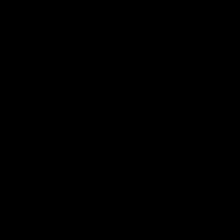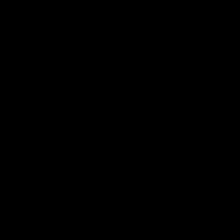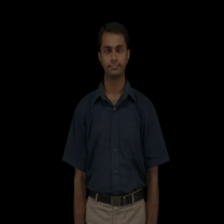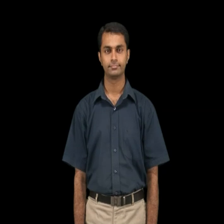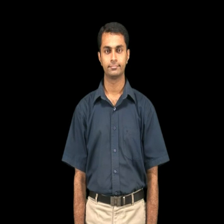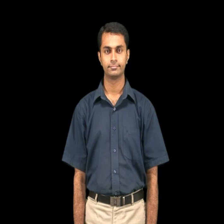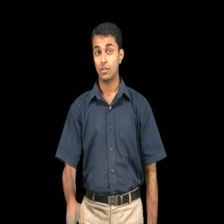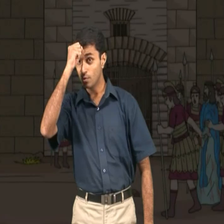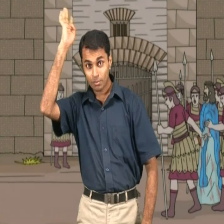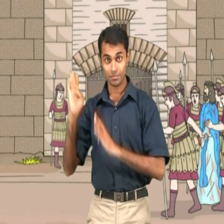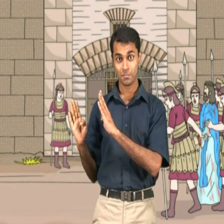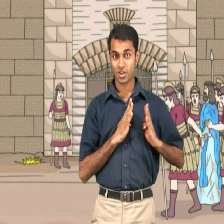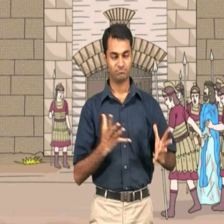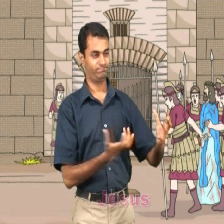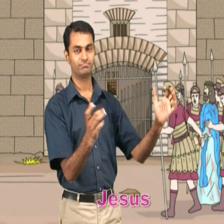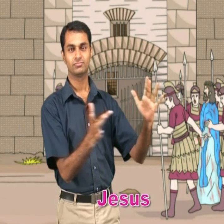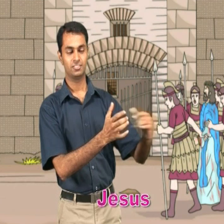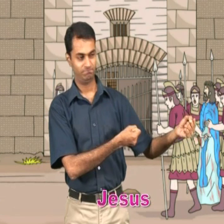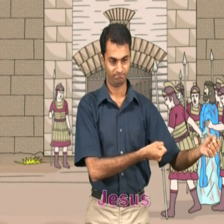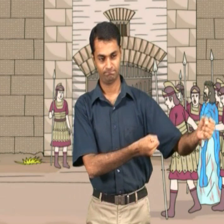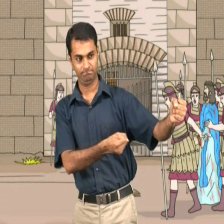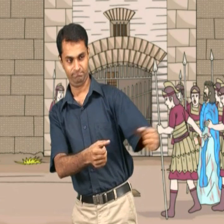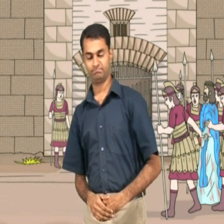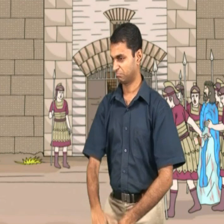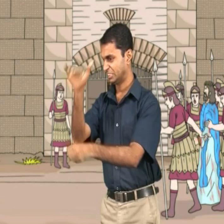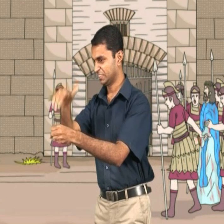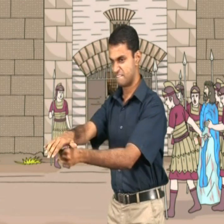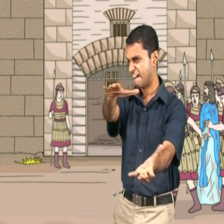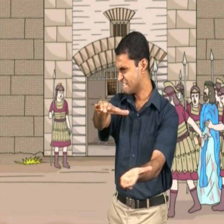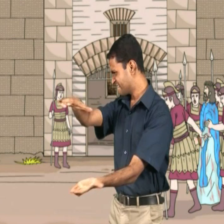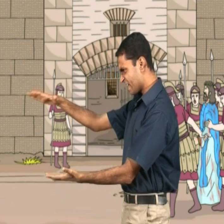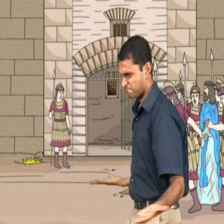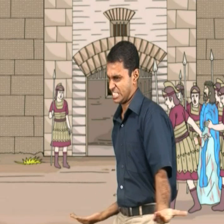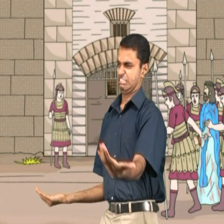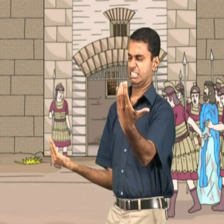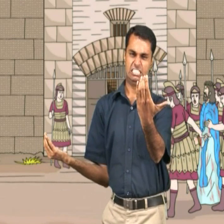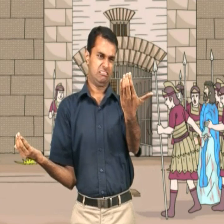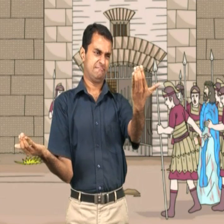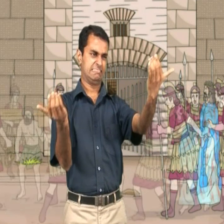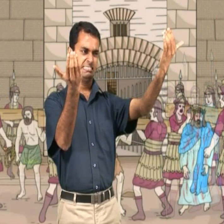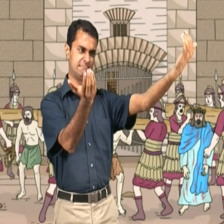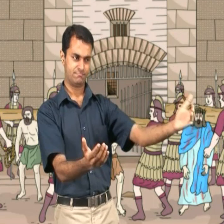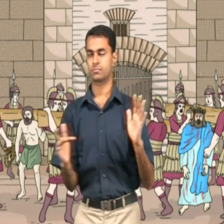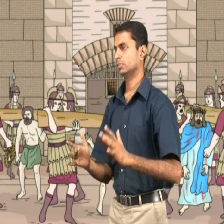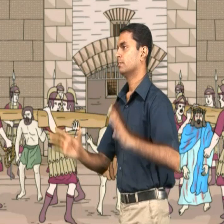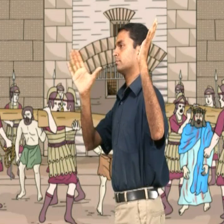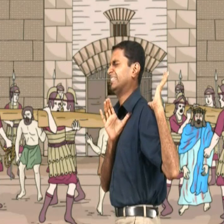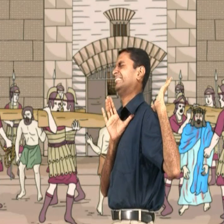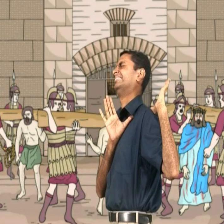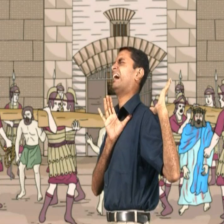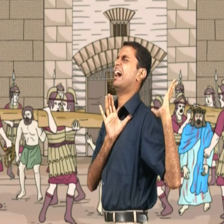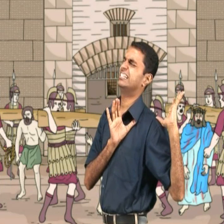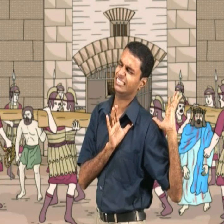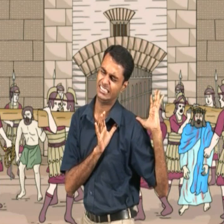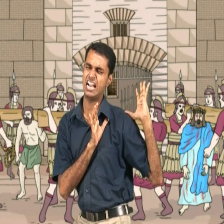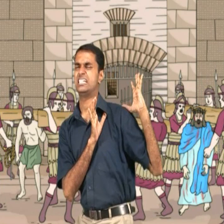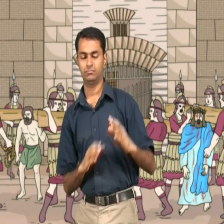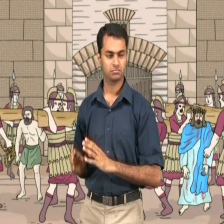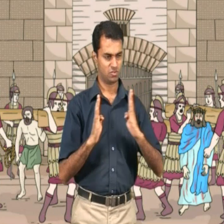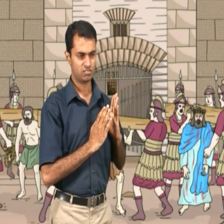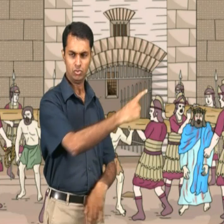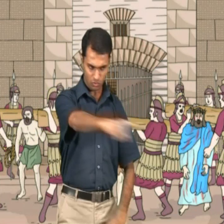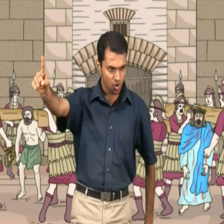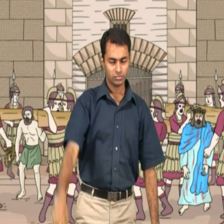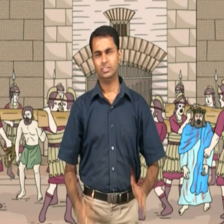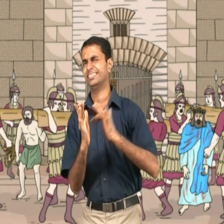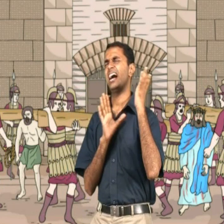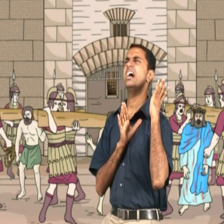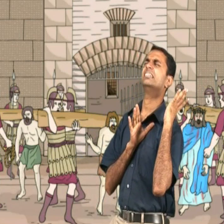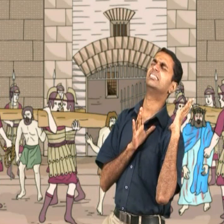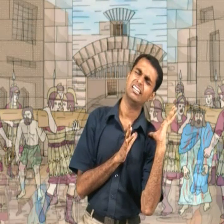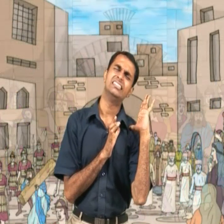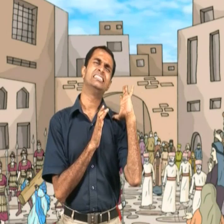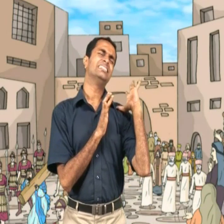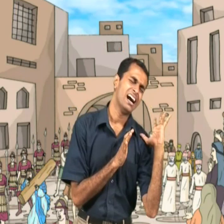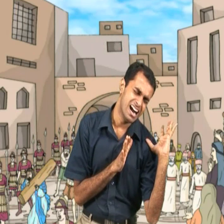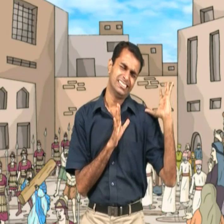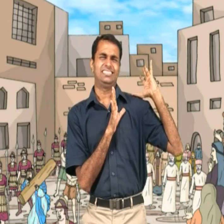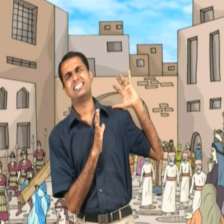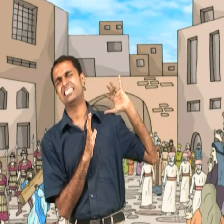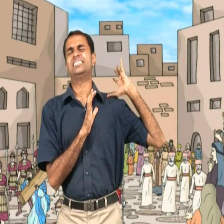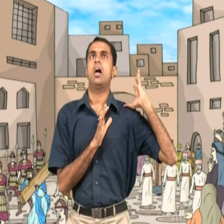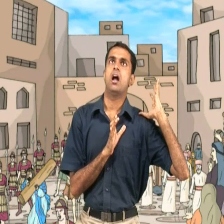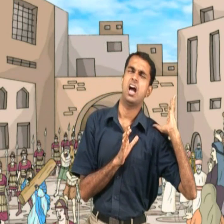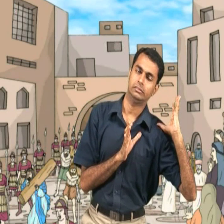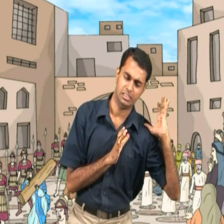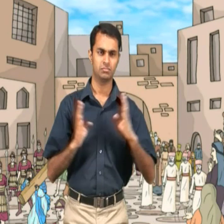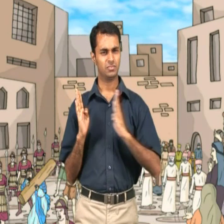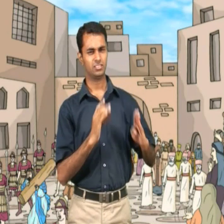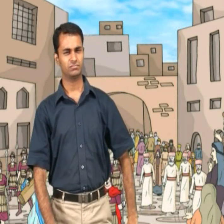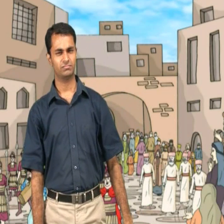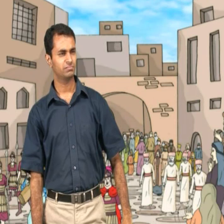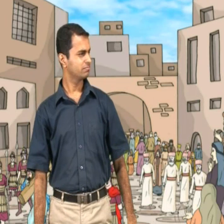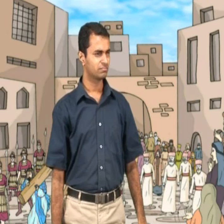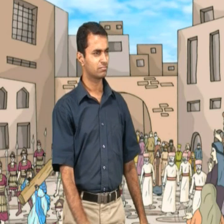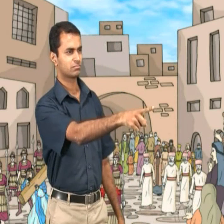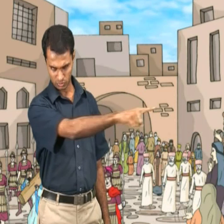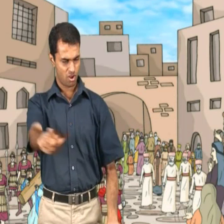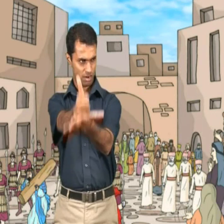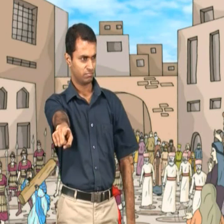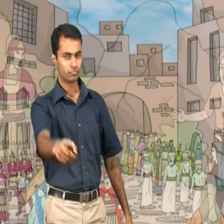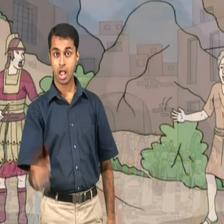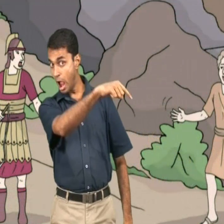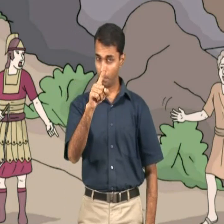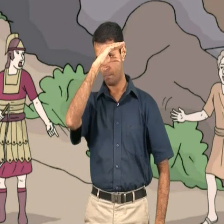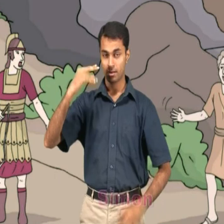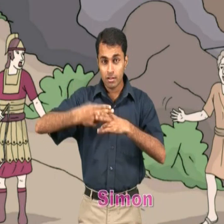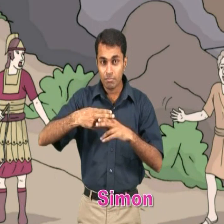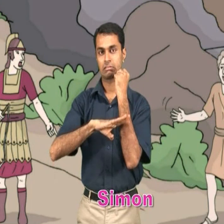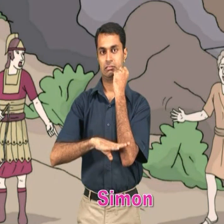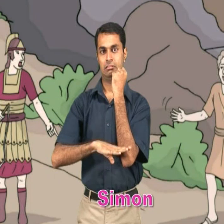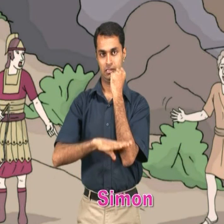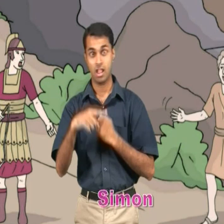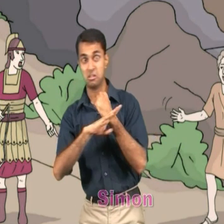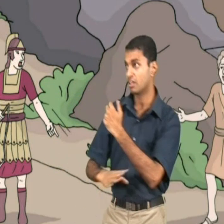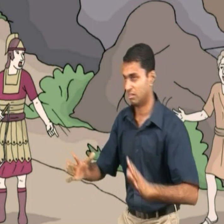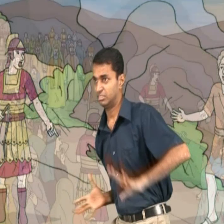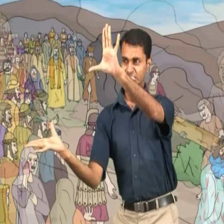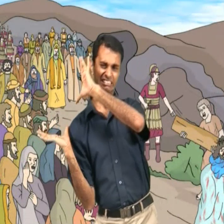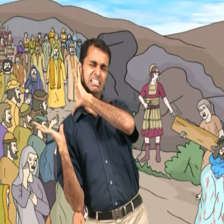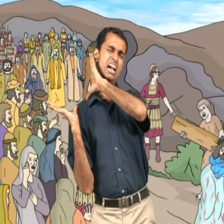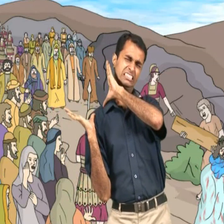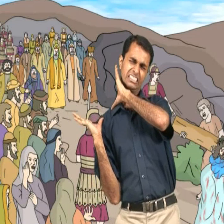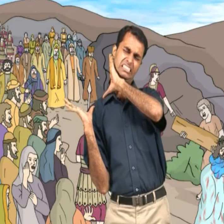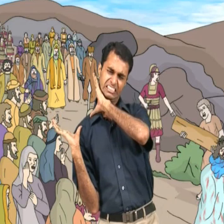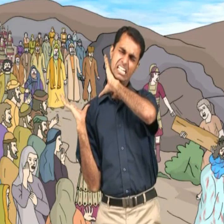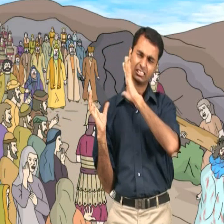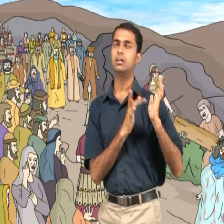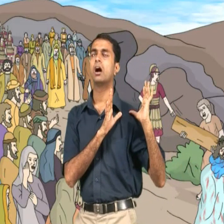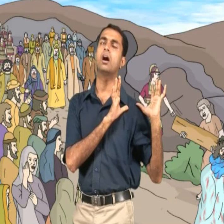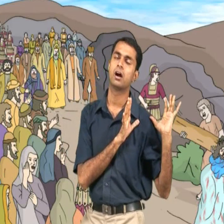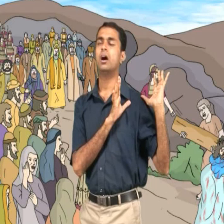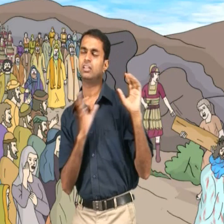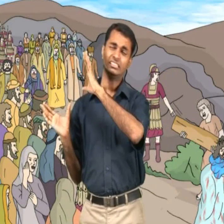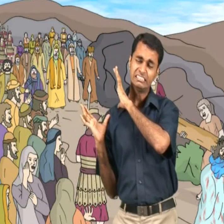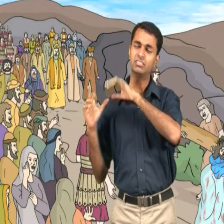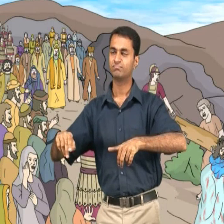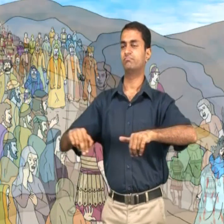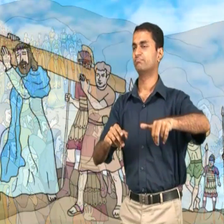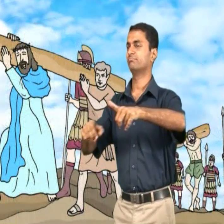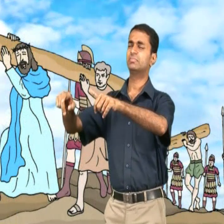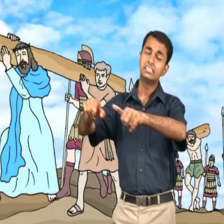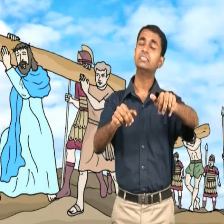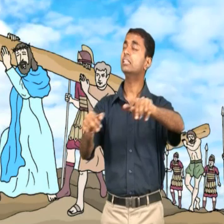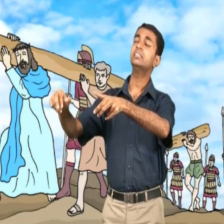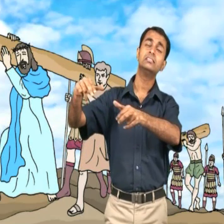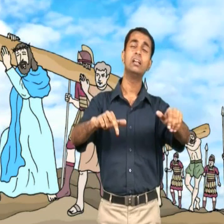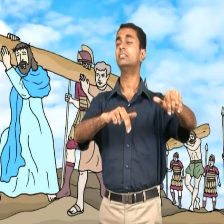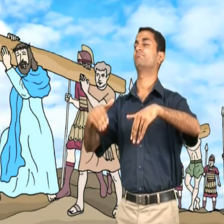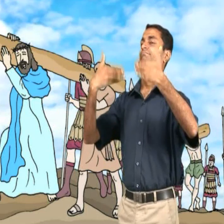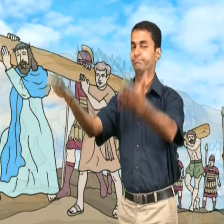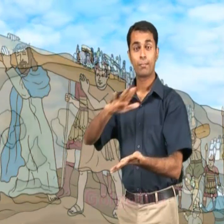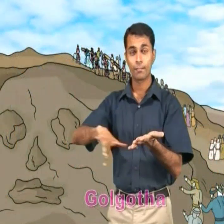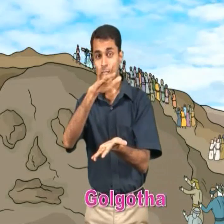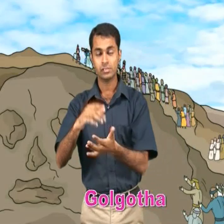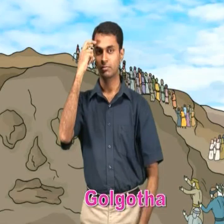Along the way they found a man from Cyrene, named Simon, and they forced him to carry the cross of Jesus.